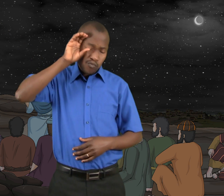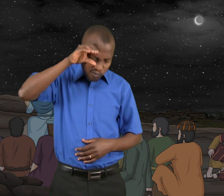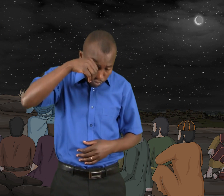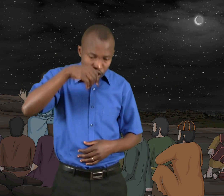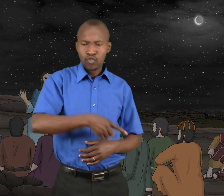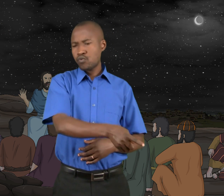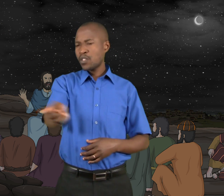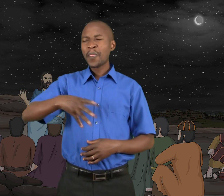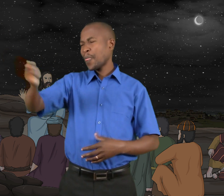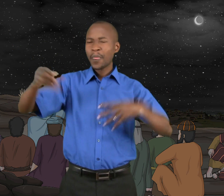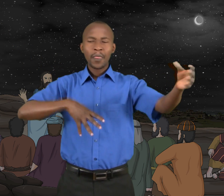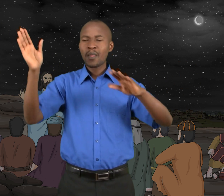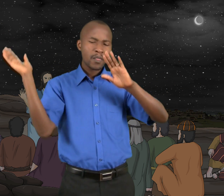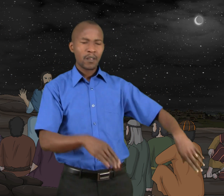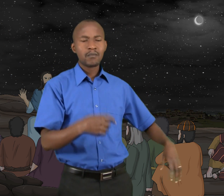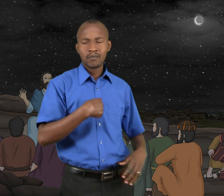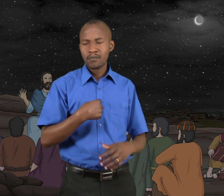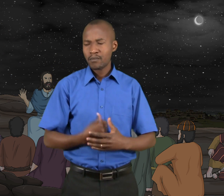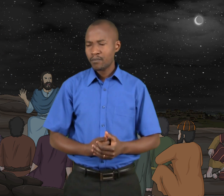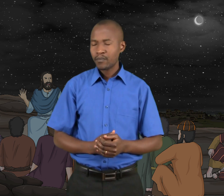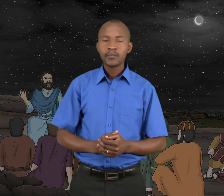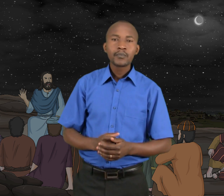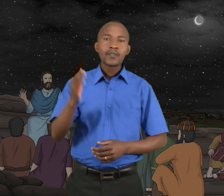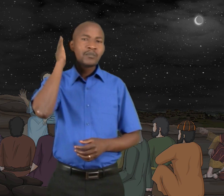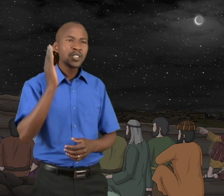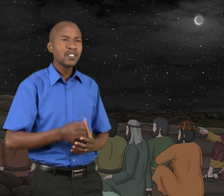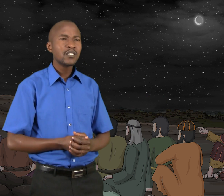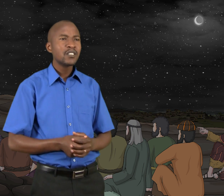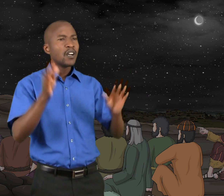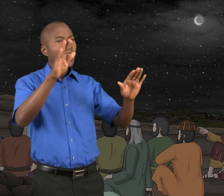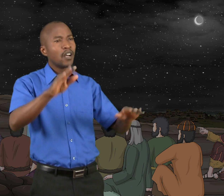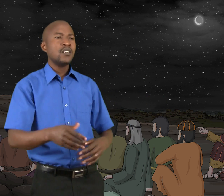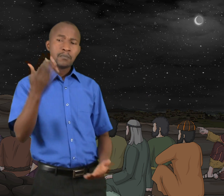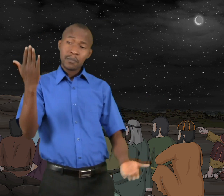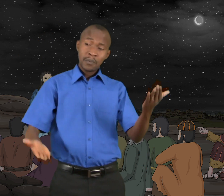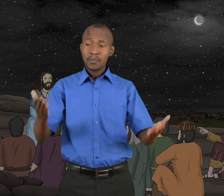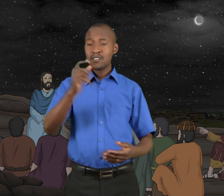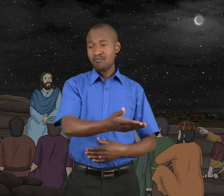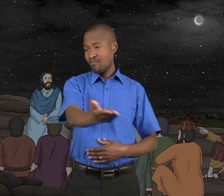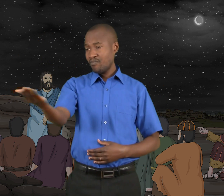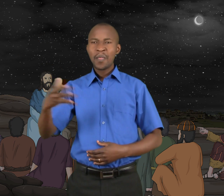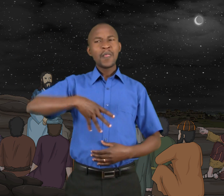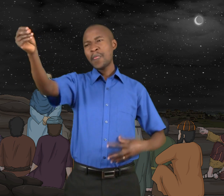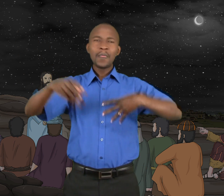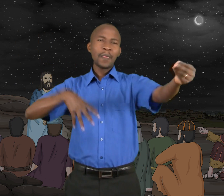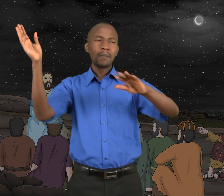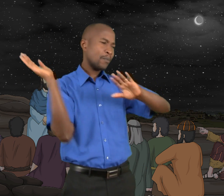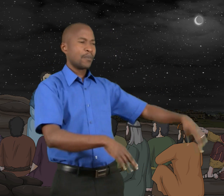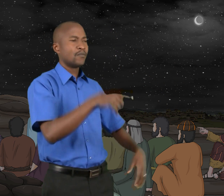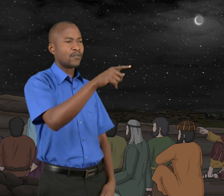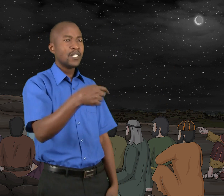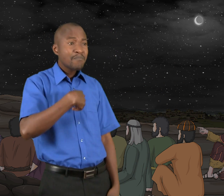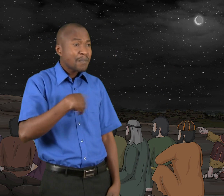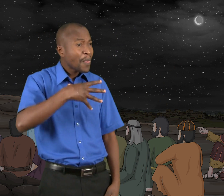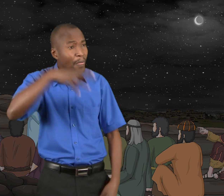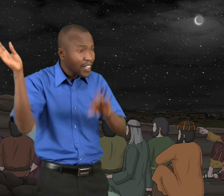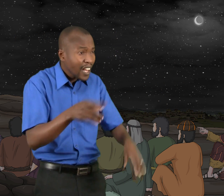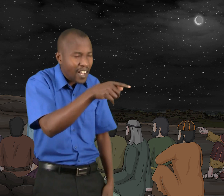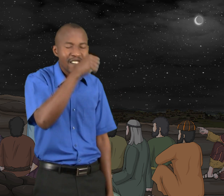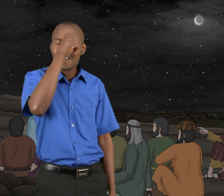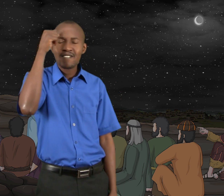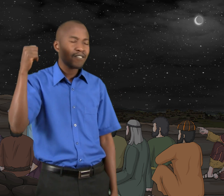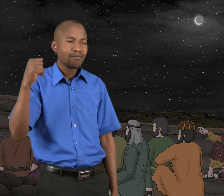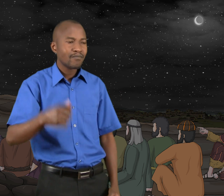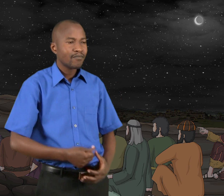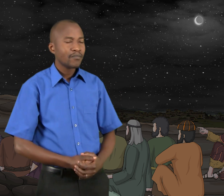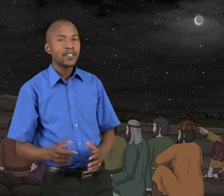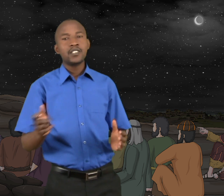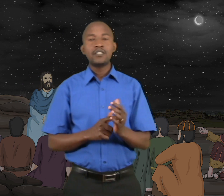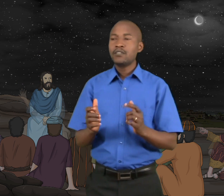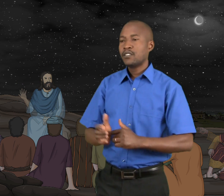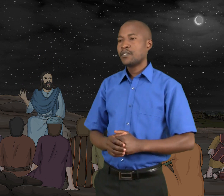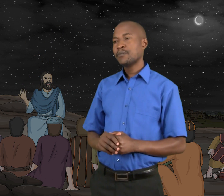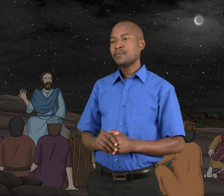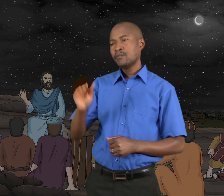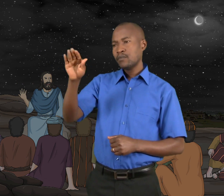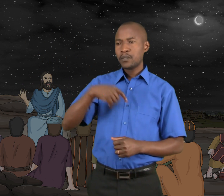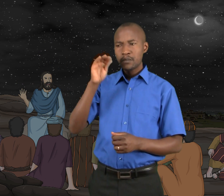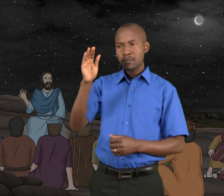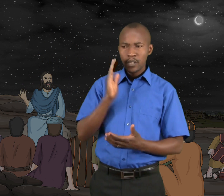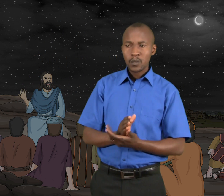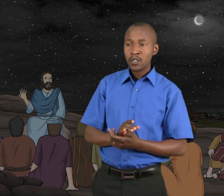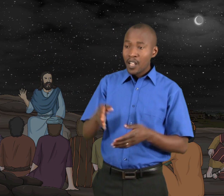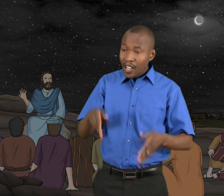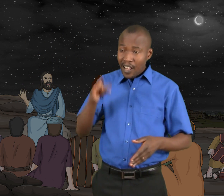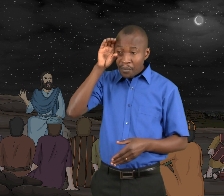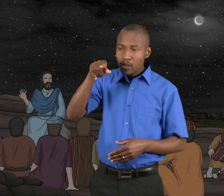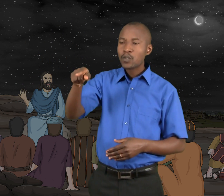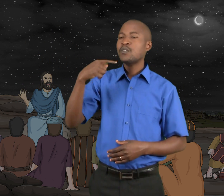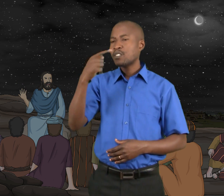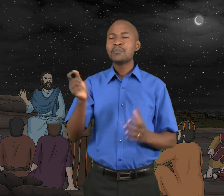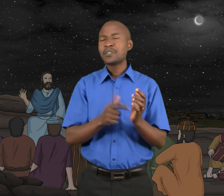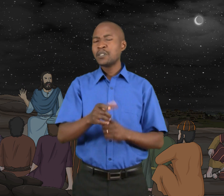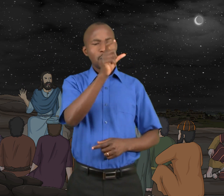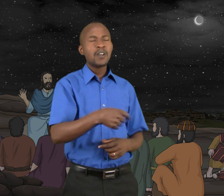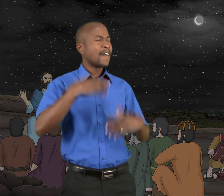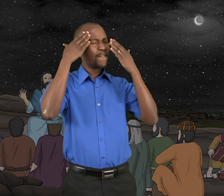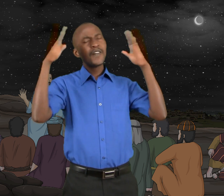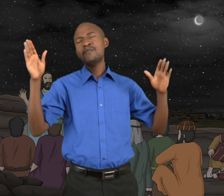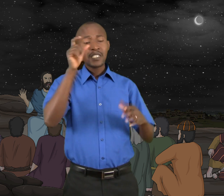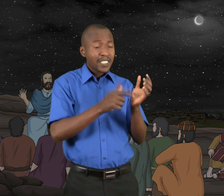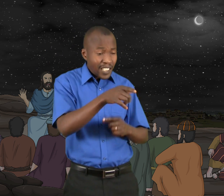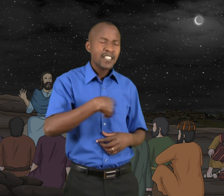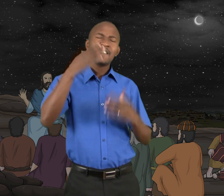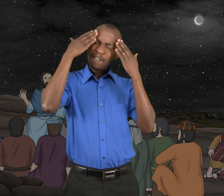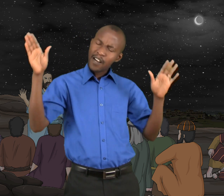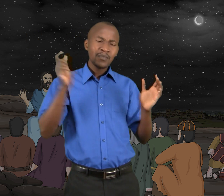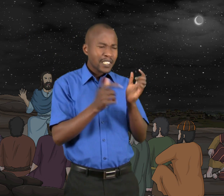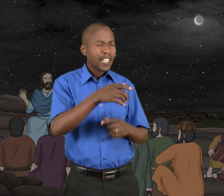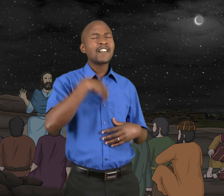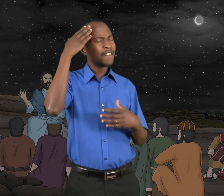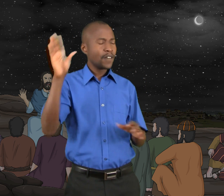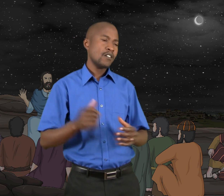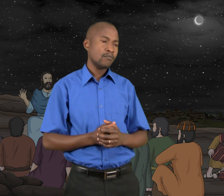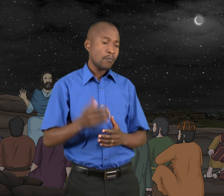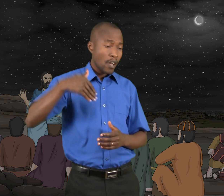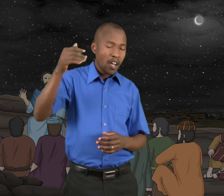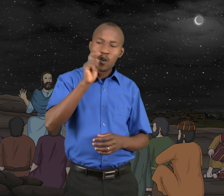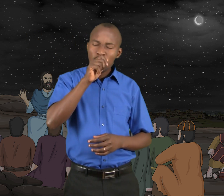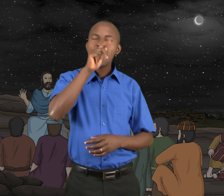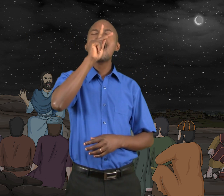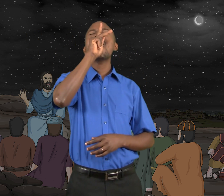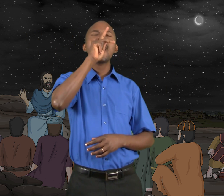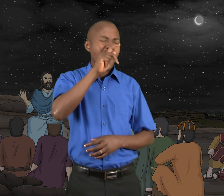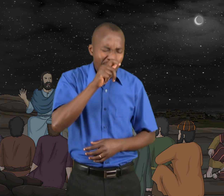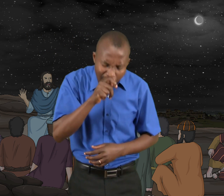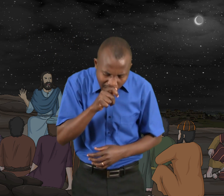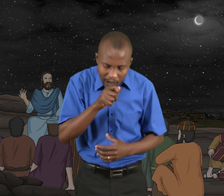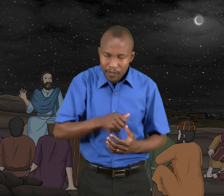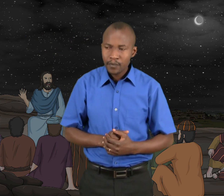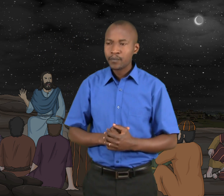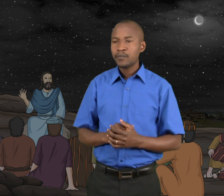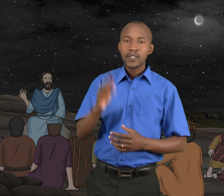“Truly I tell you,” Jesus declared, “this very night, before the rooster crows, you will deny Me three times.”